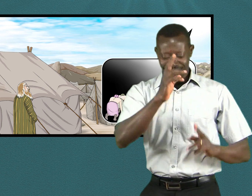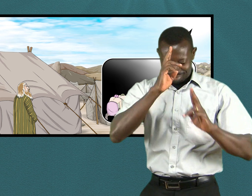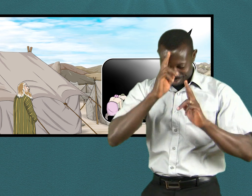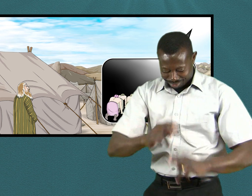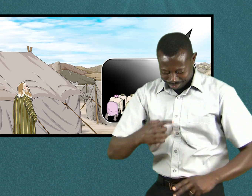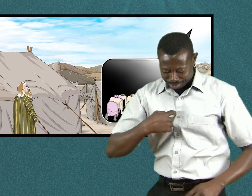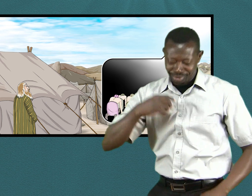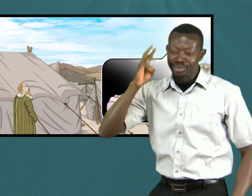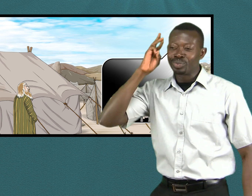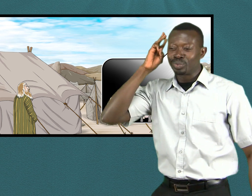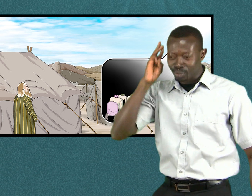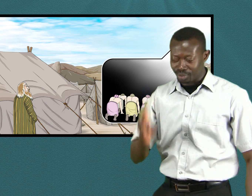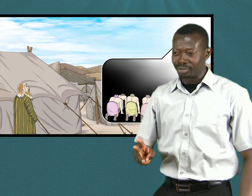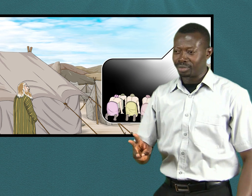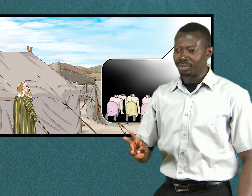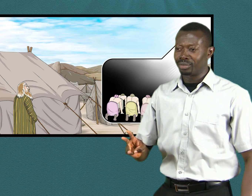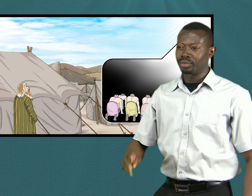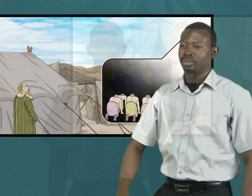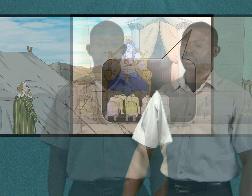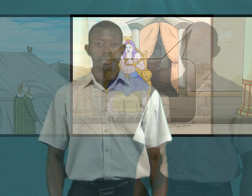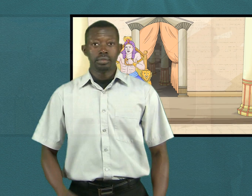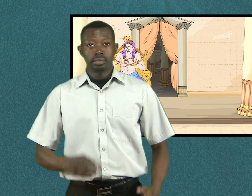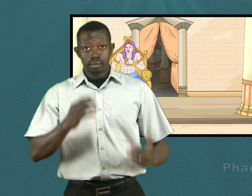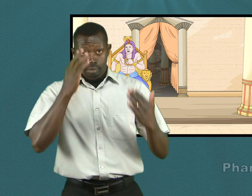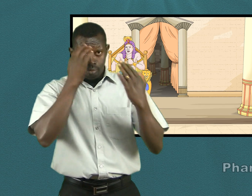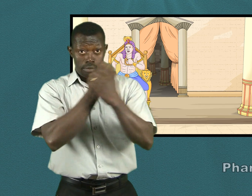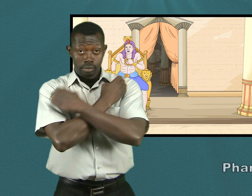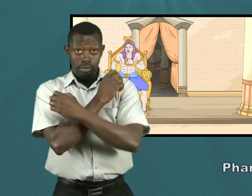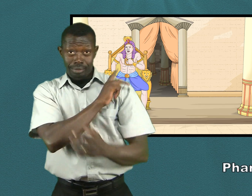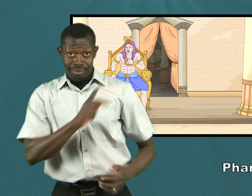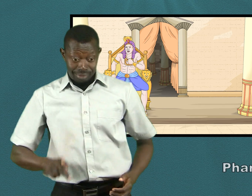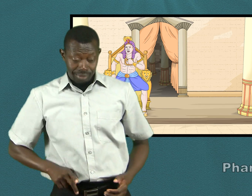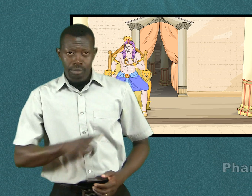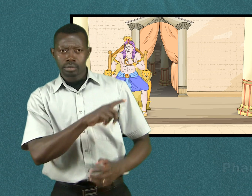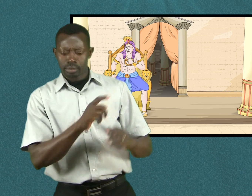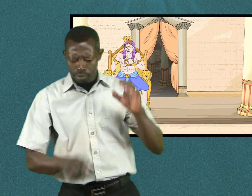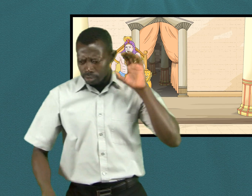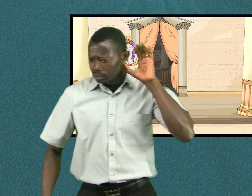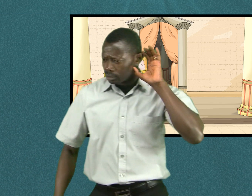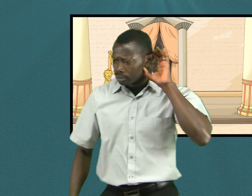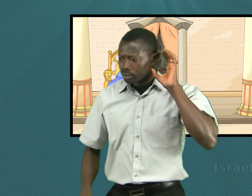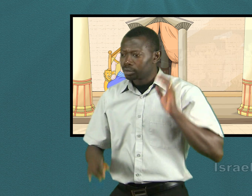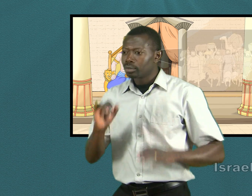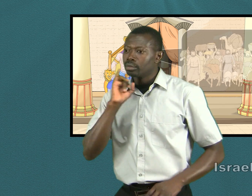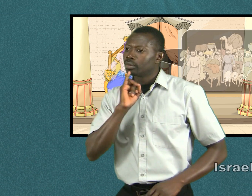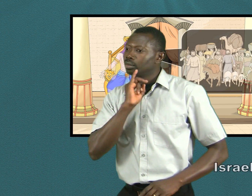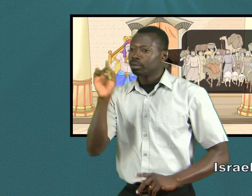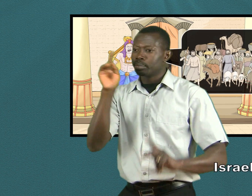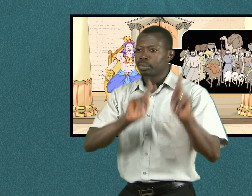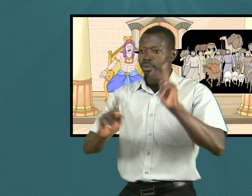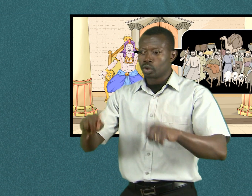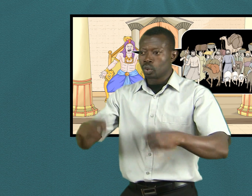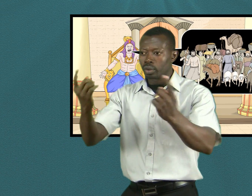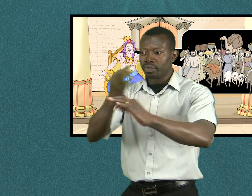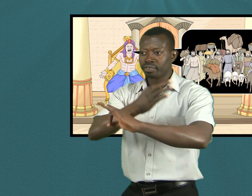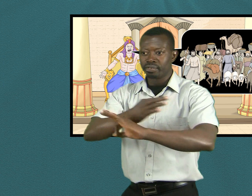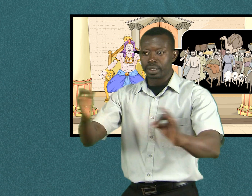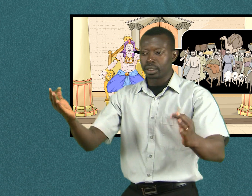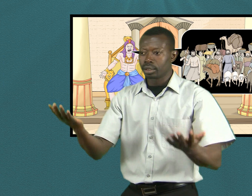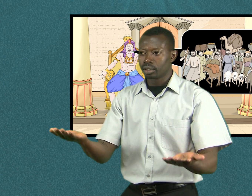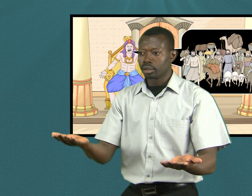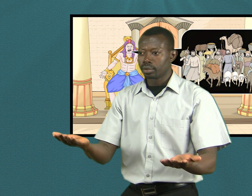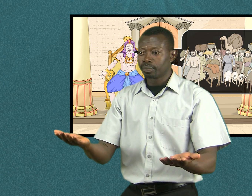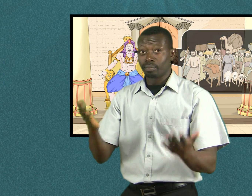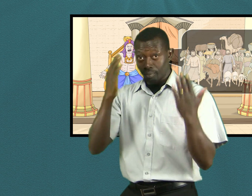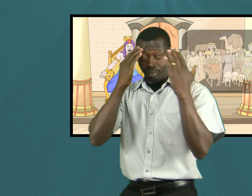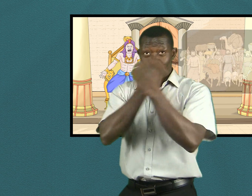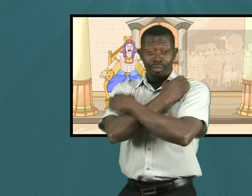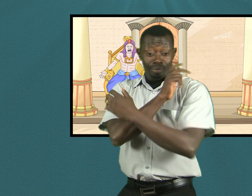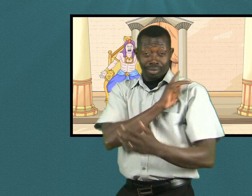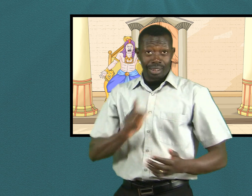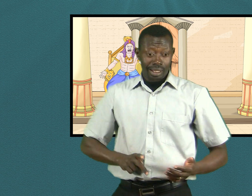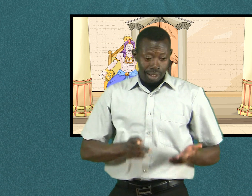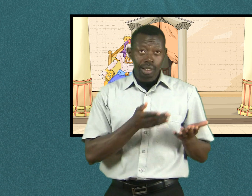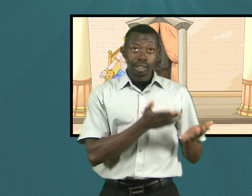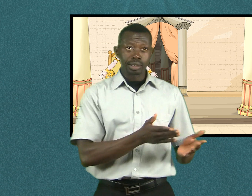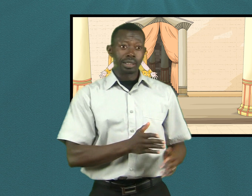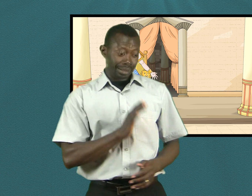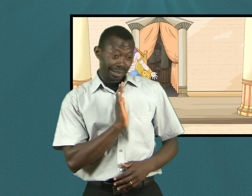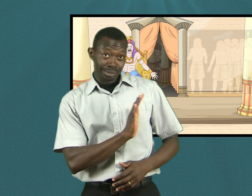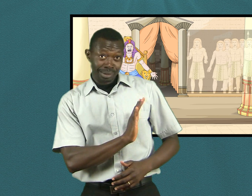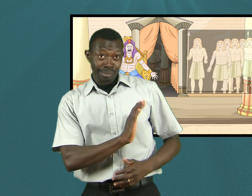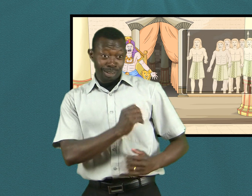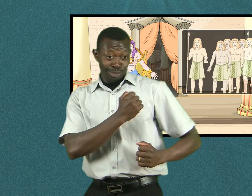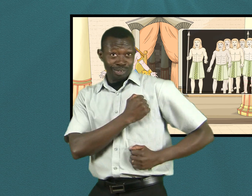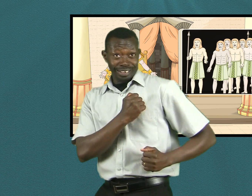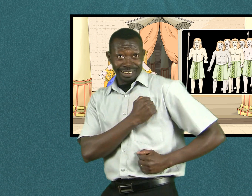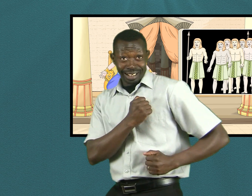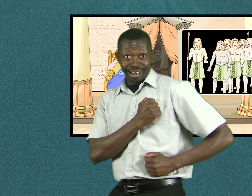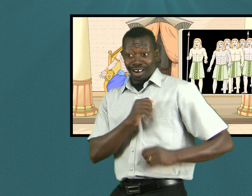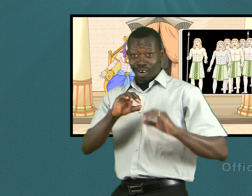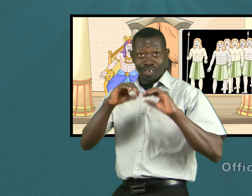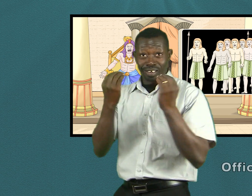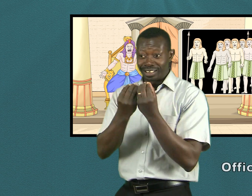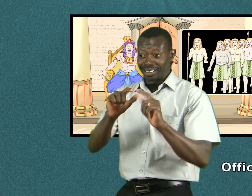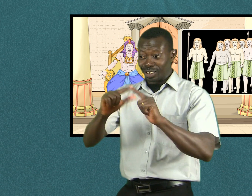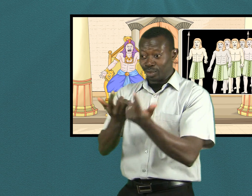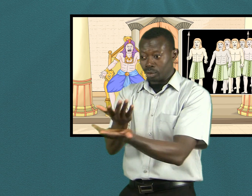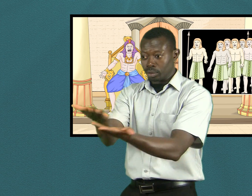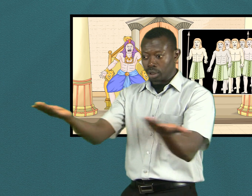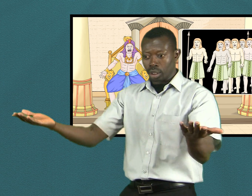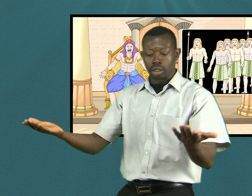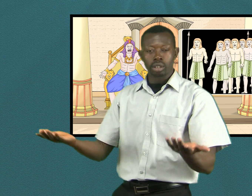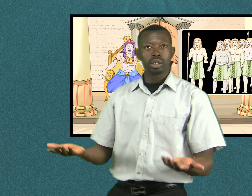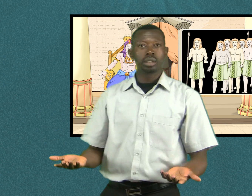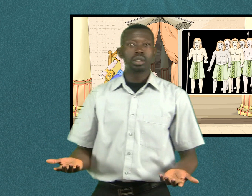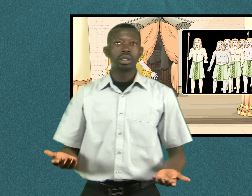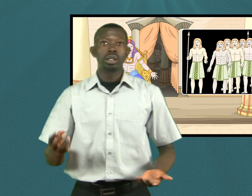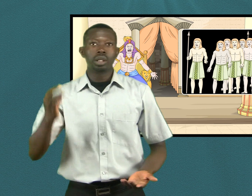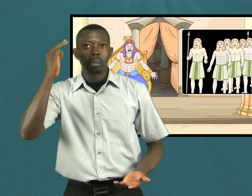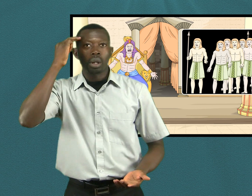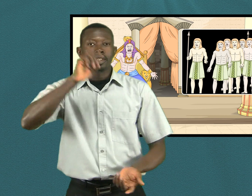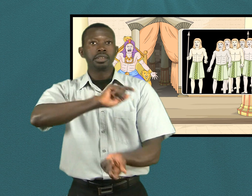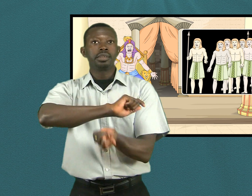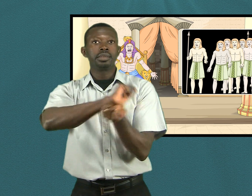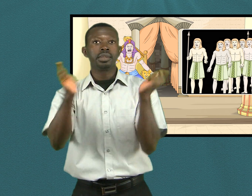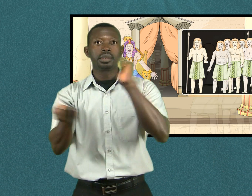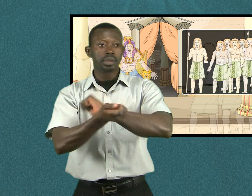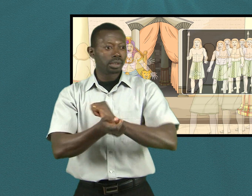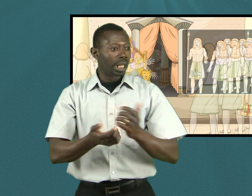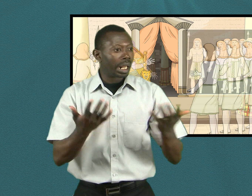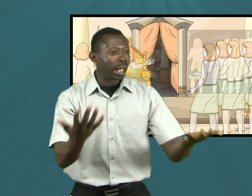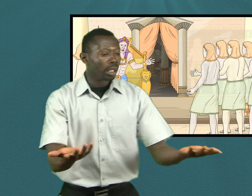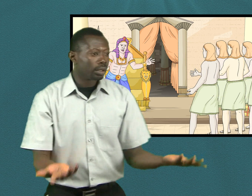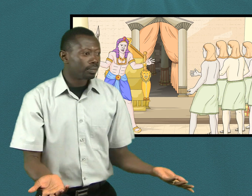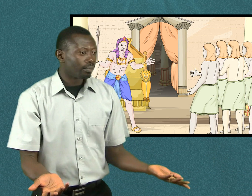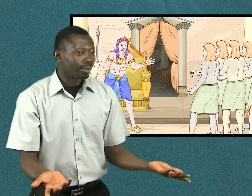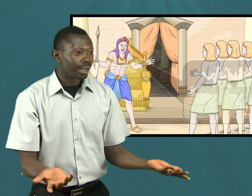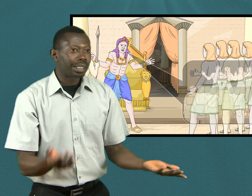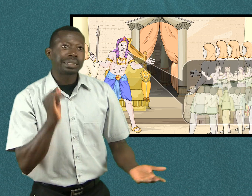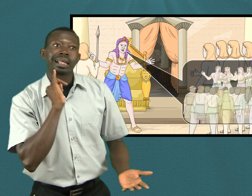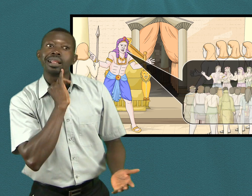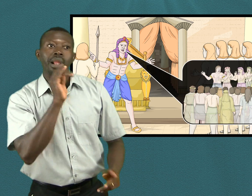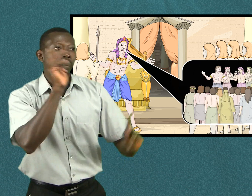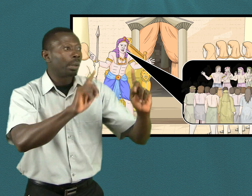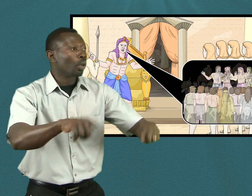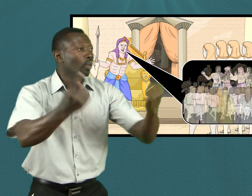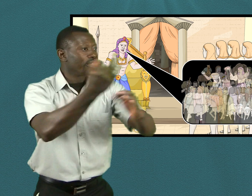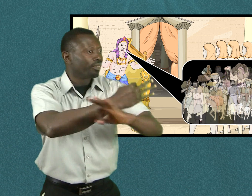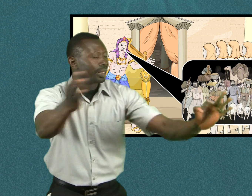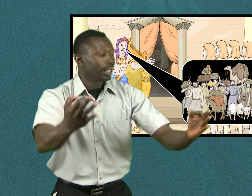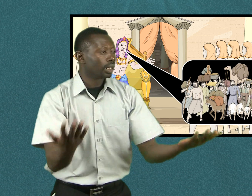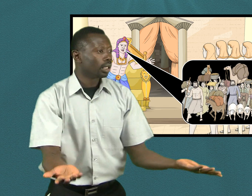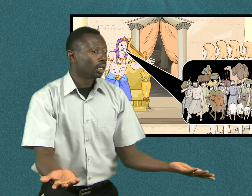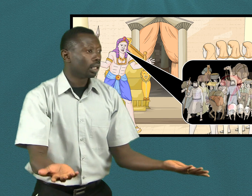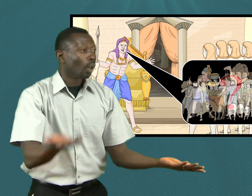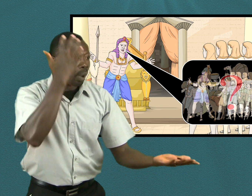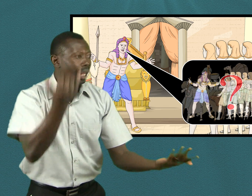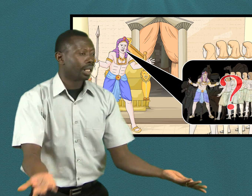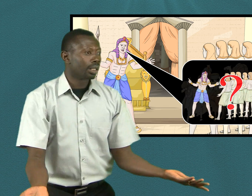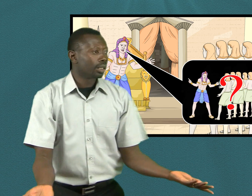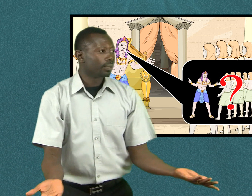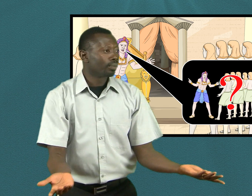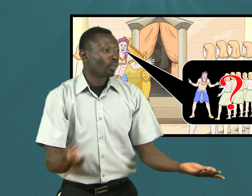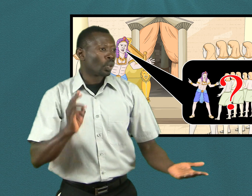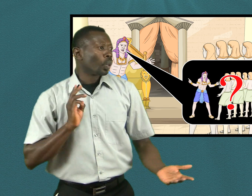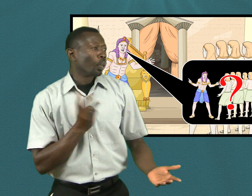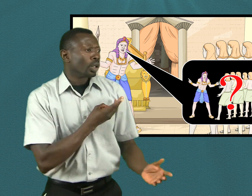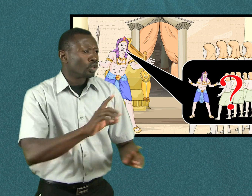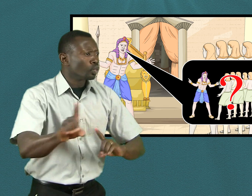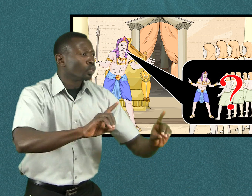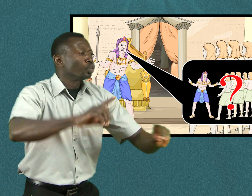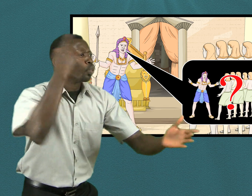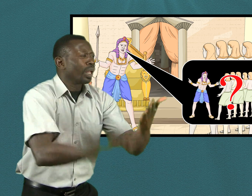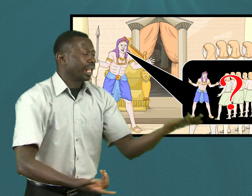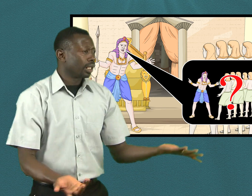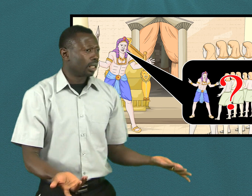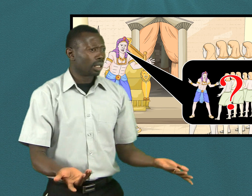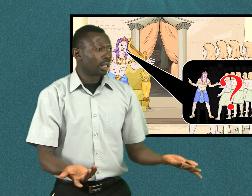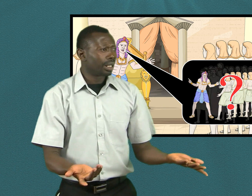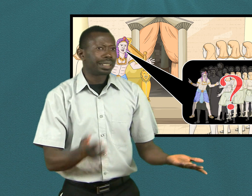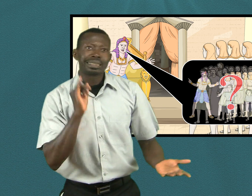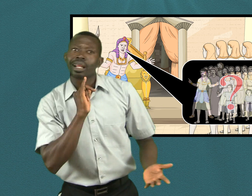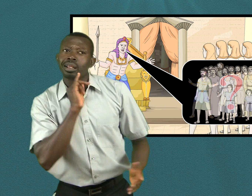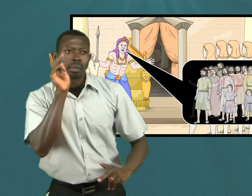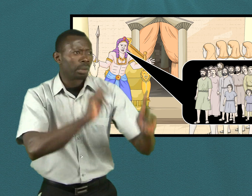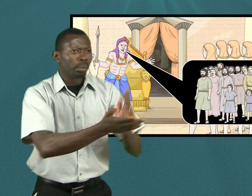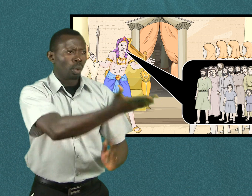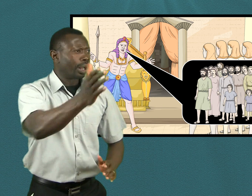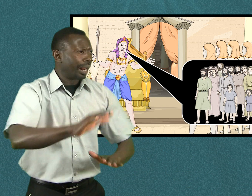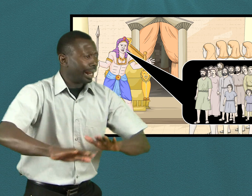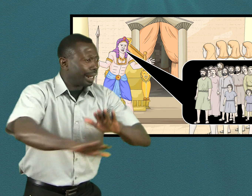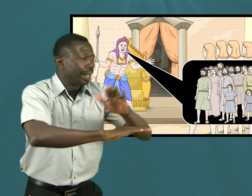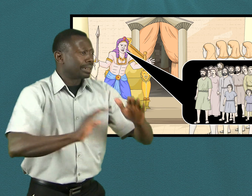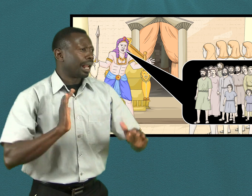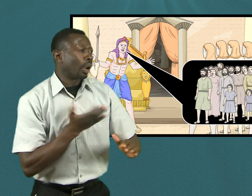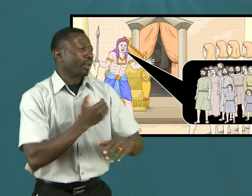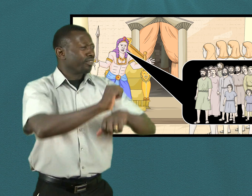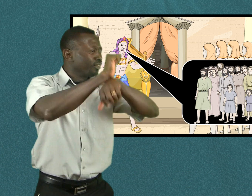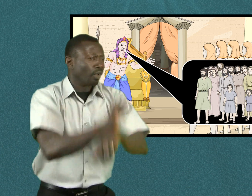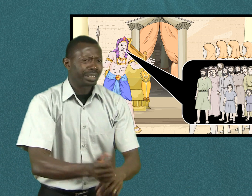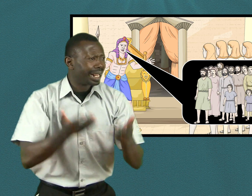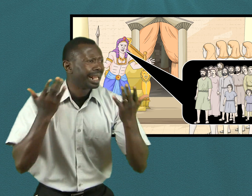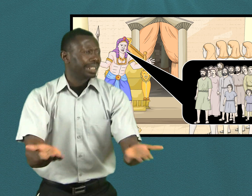When the king of Egypt was told that the people had fled, Pharaoh and his officials changed their minds about them and said, “What have we done?